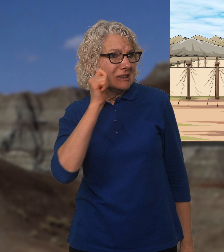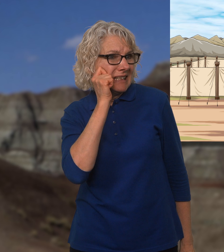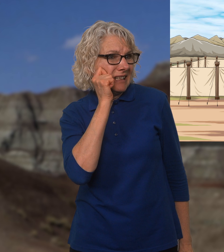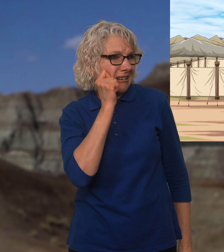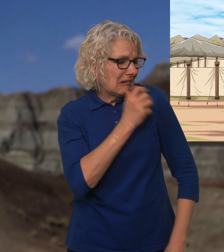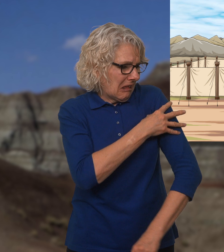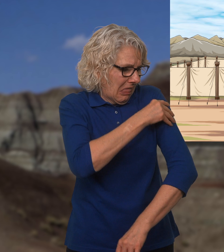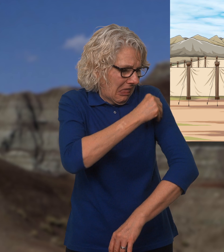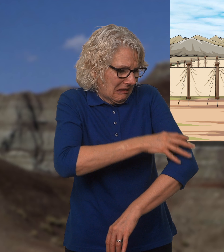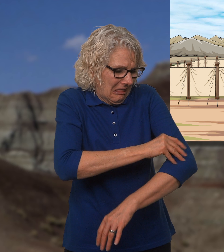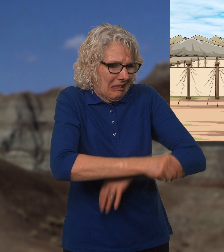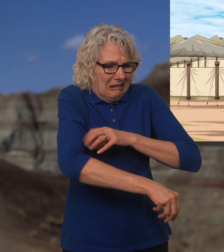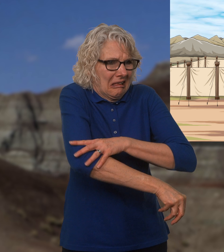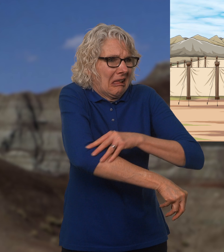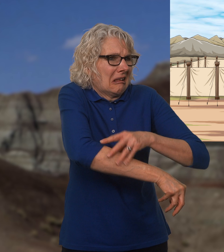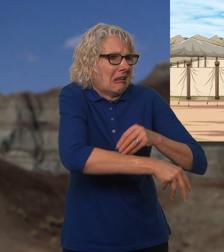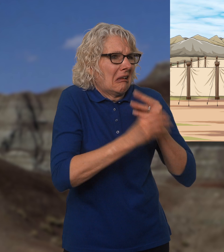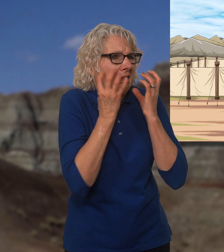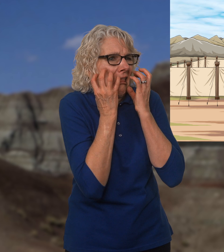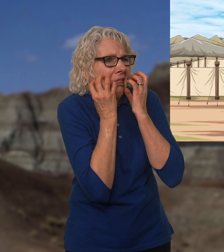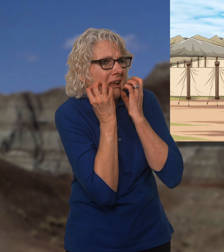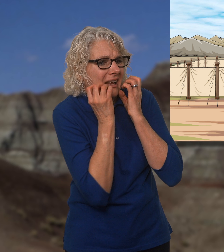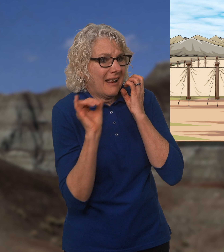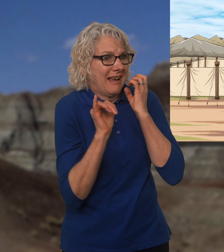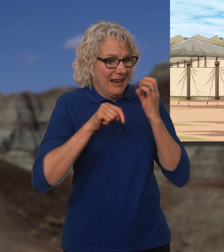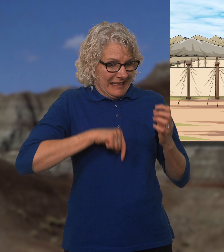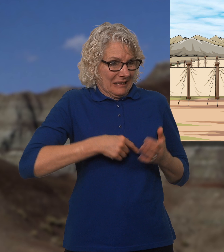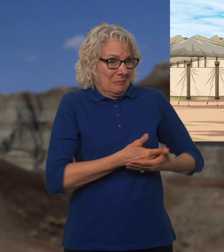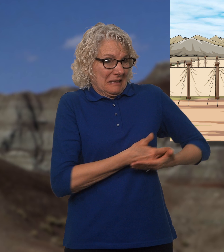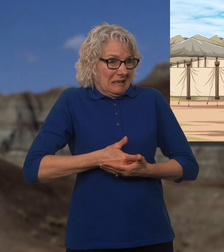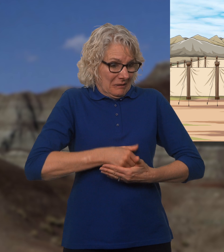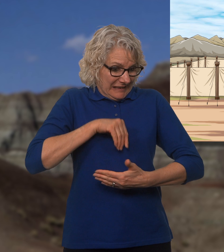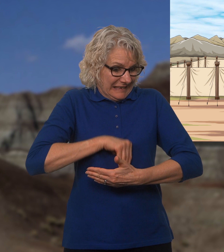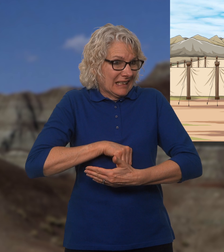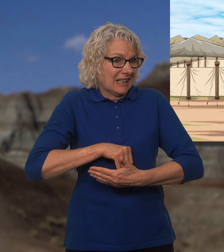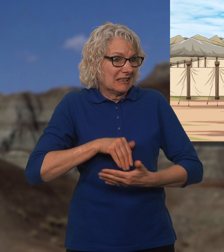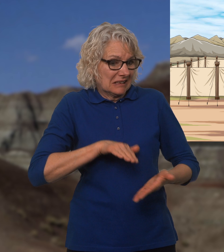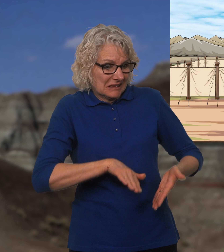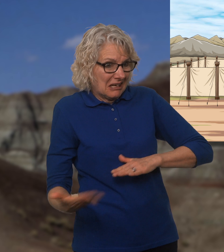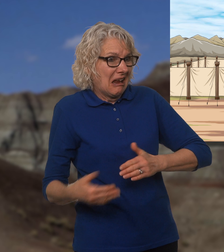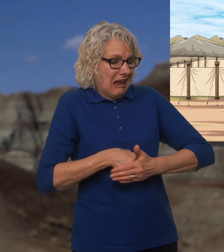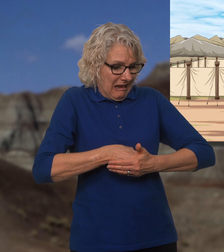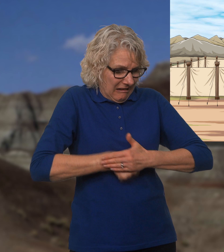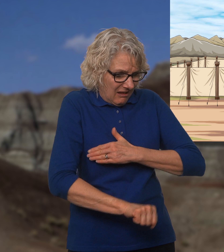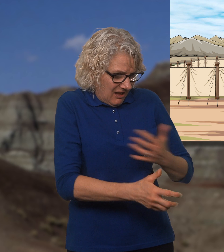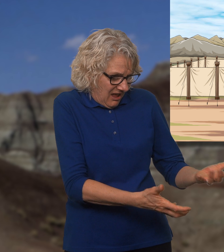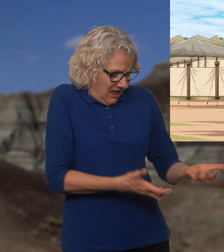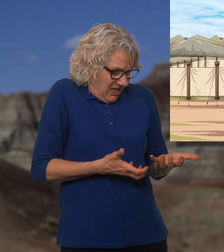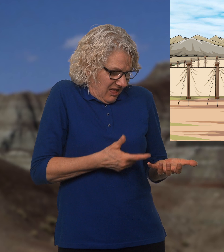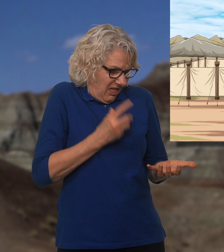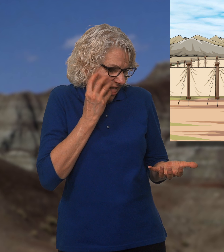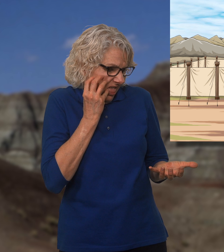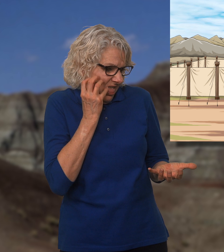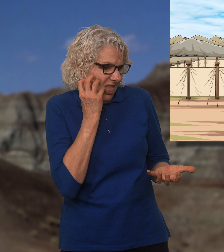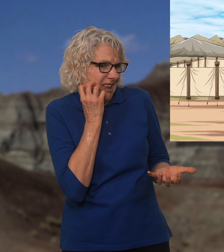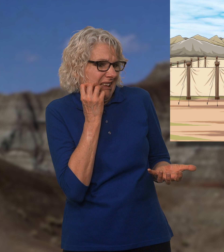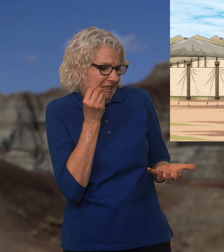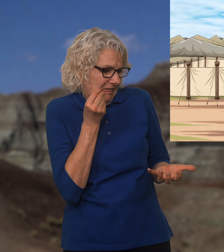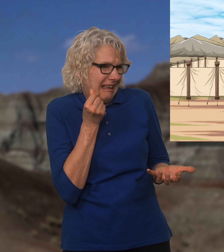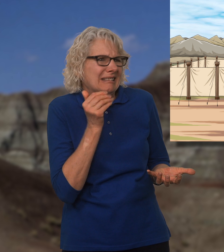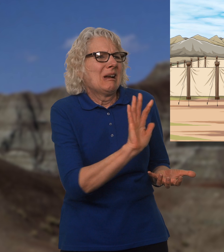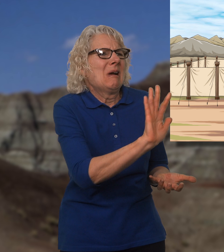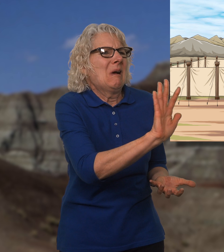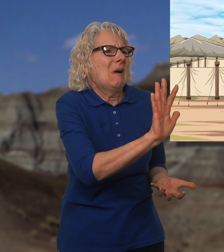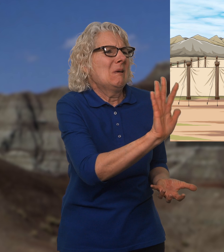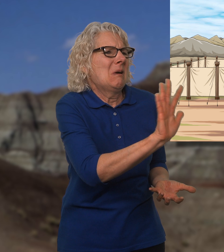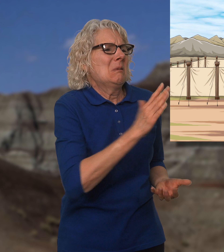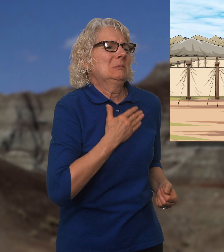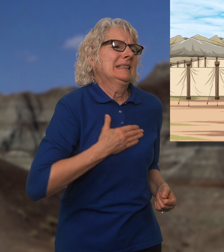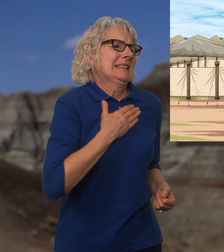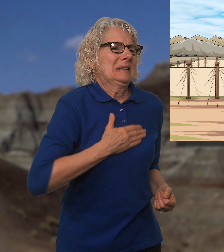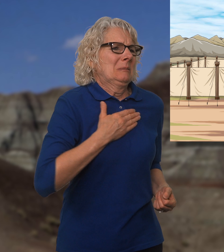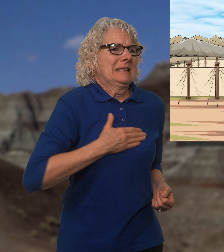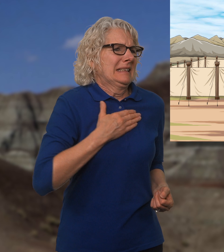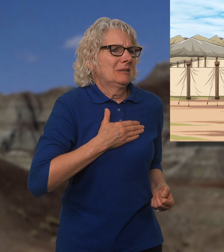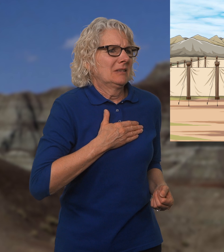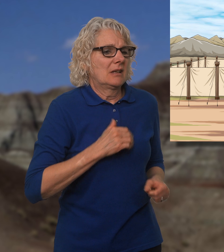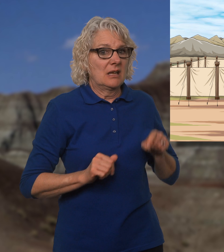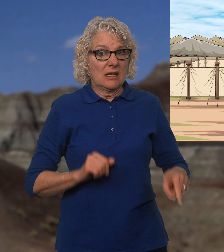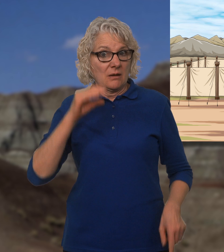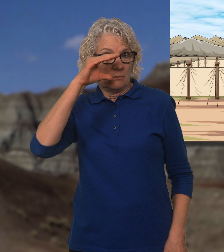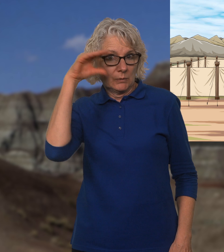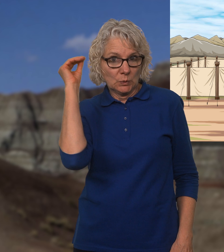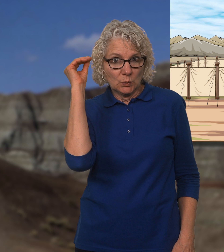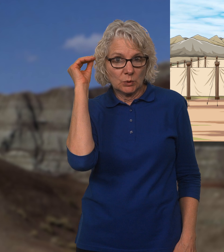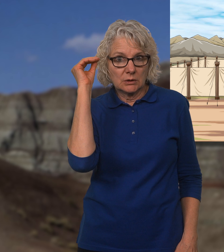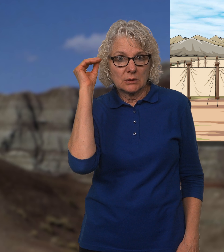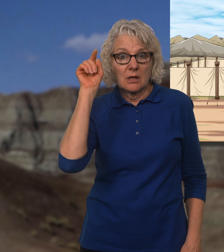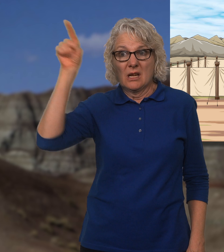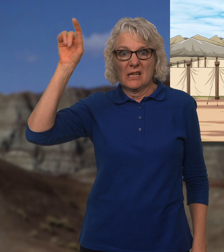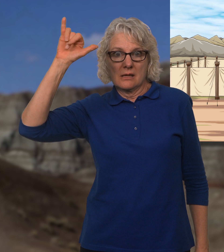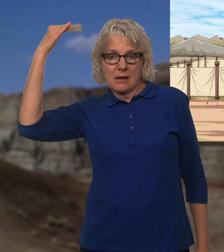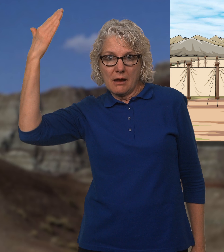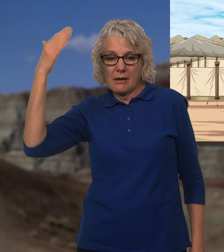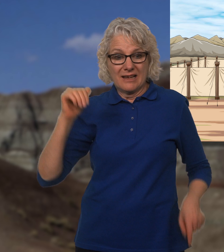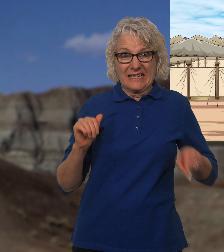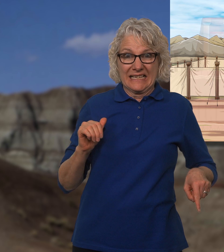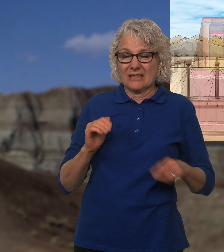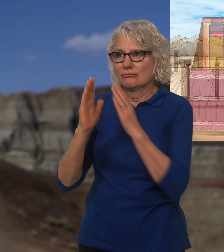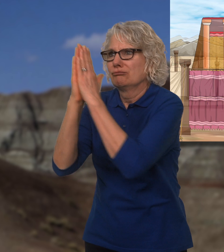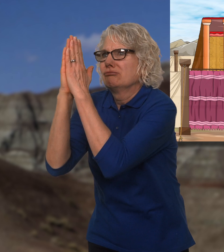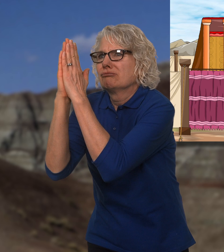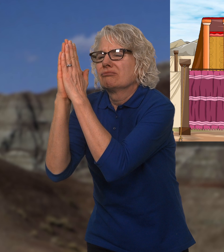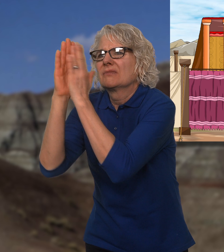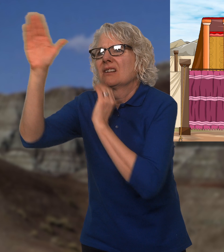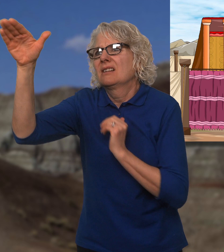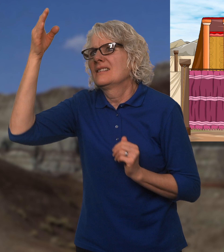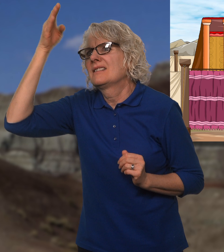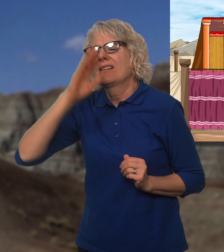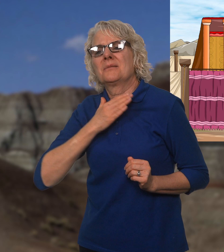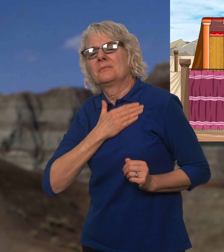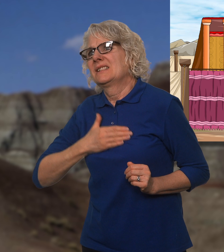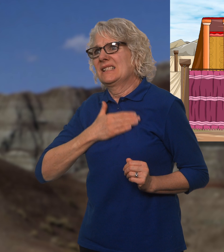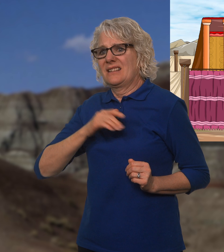Please do not let her be like a stillborn infant whose flesh is half consumed when he comes out of his mother’s womb.”